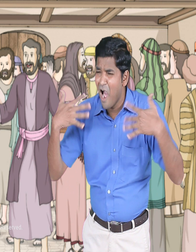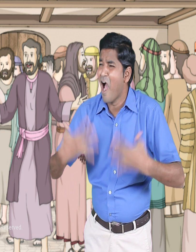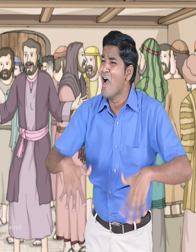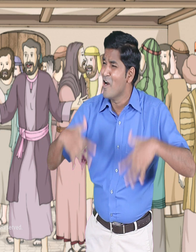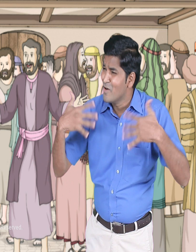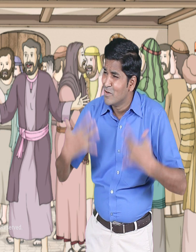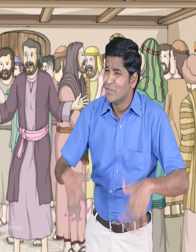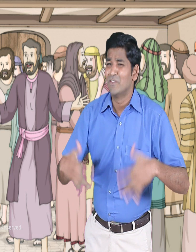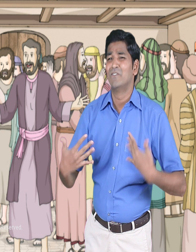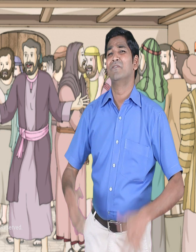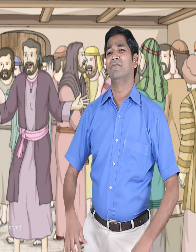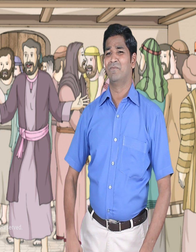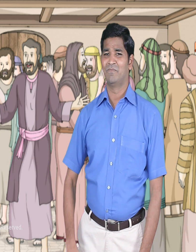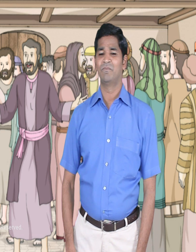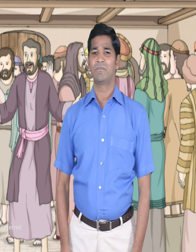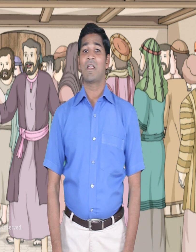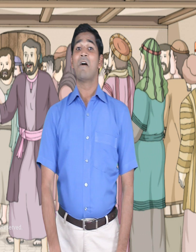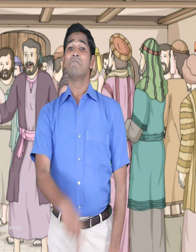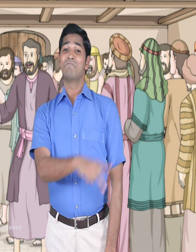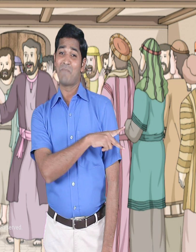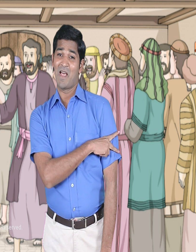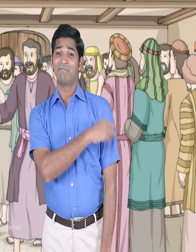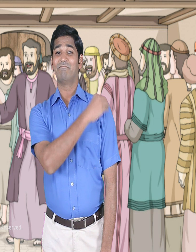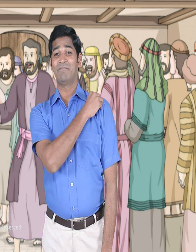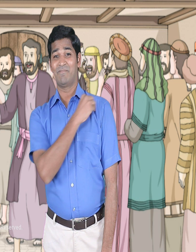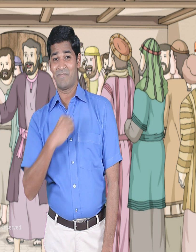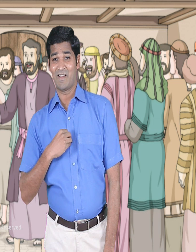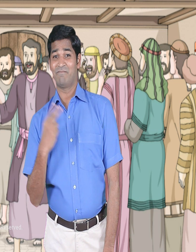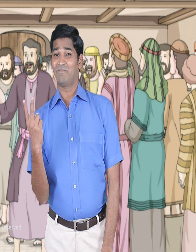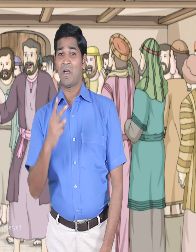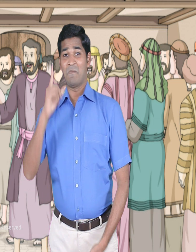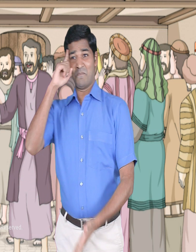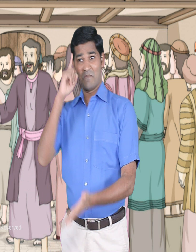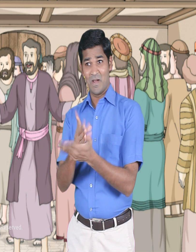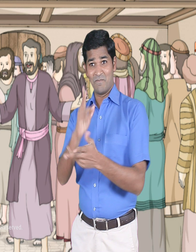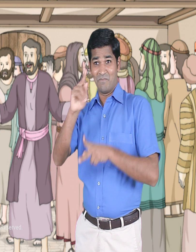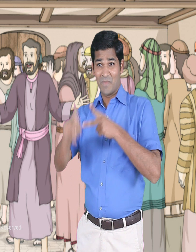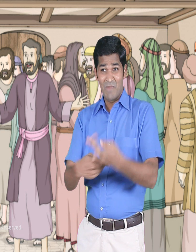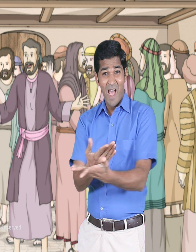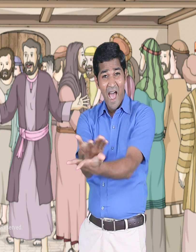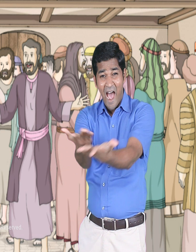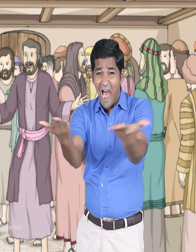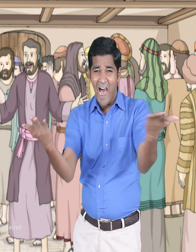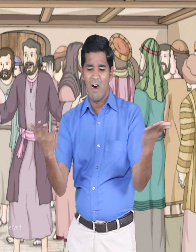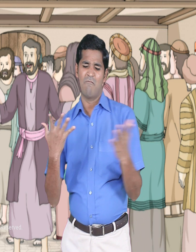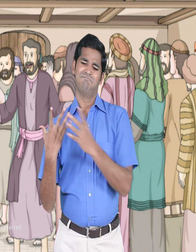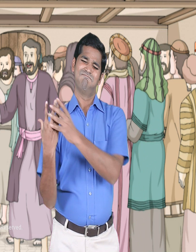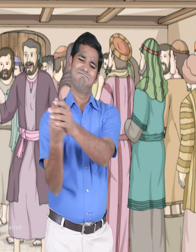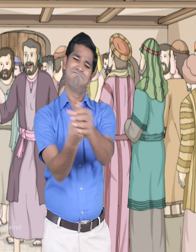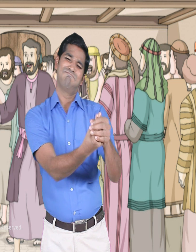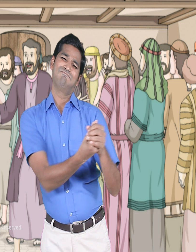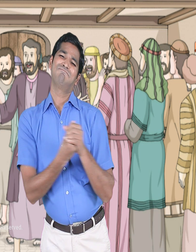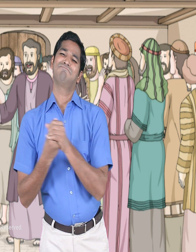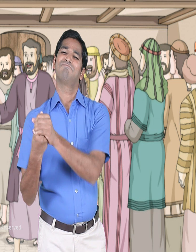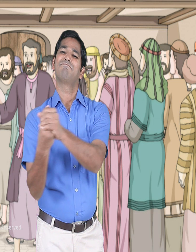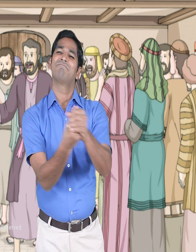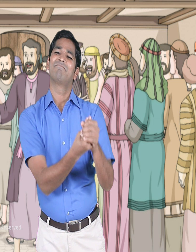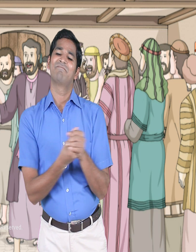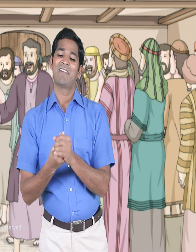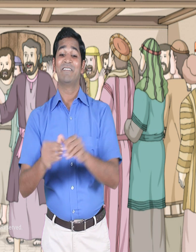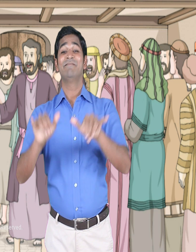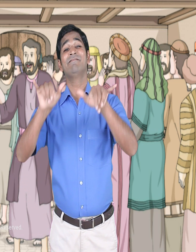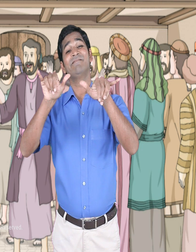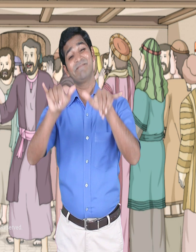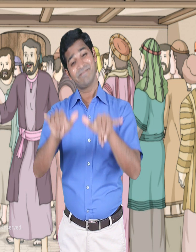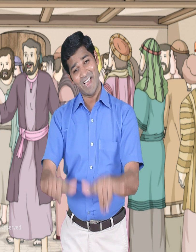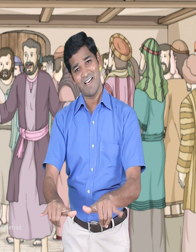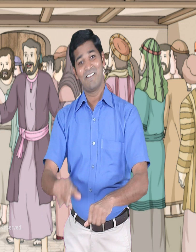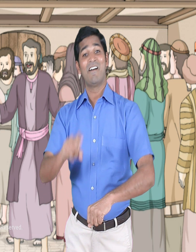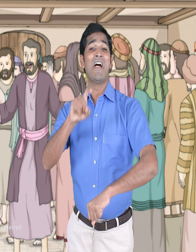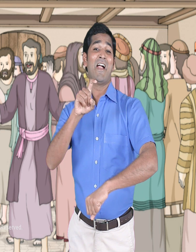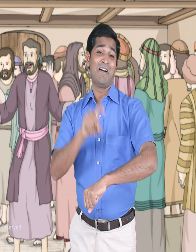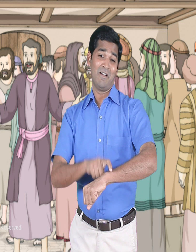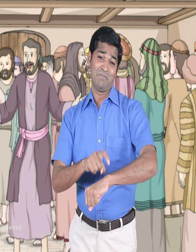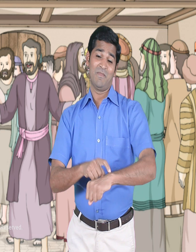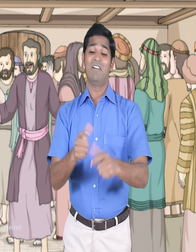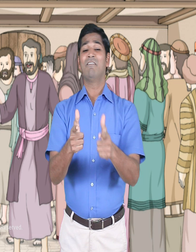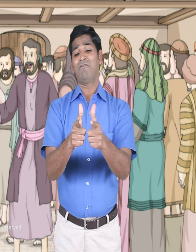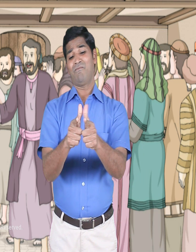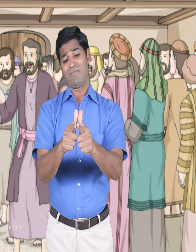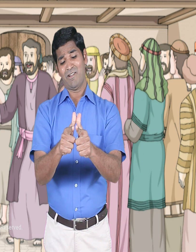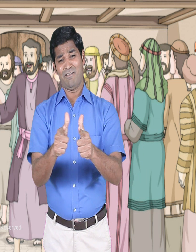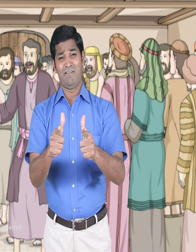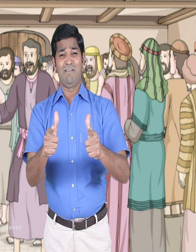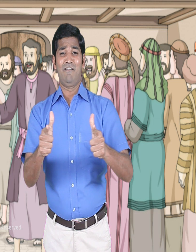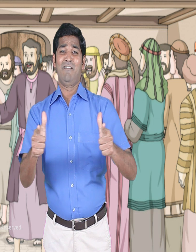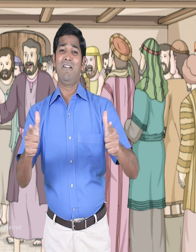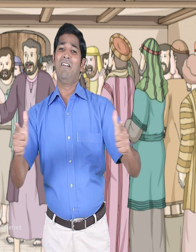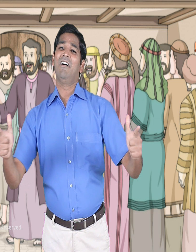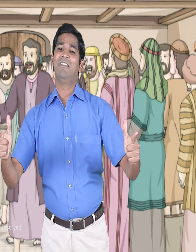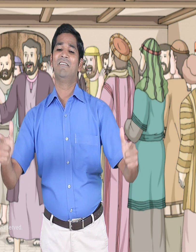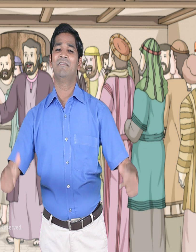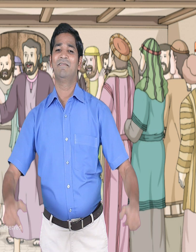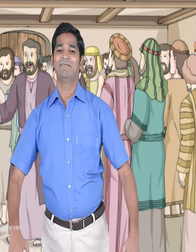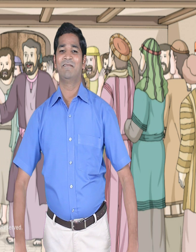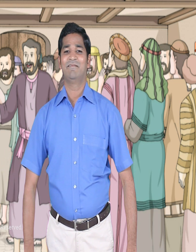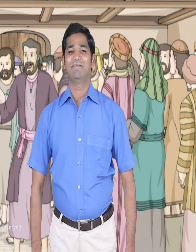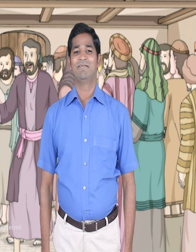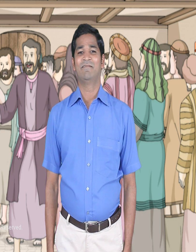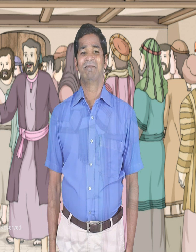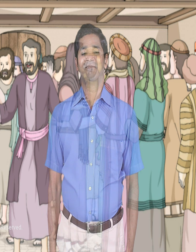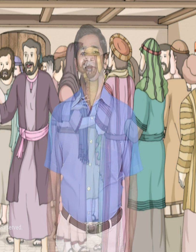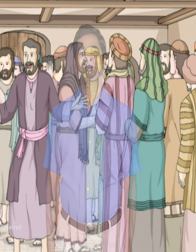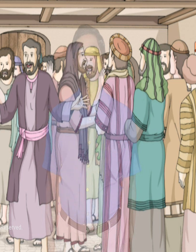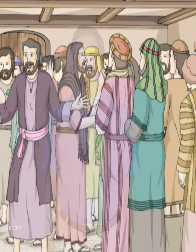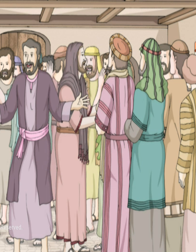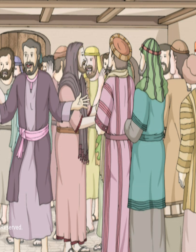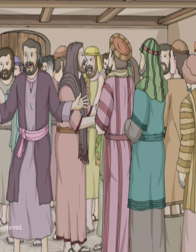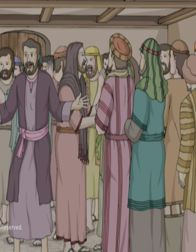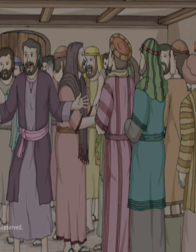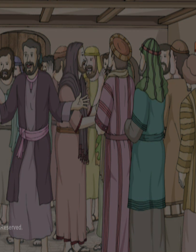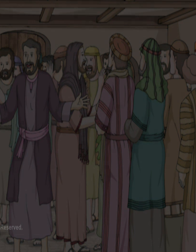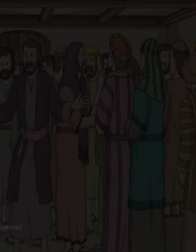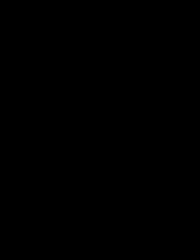And they spent a long time there with the disciples.